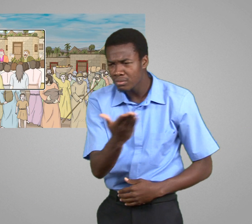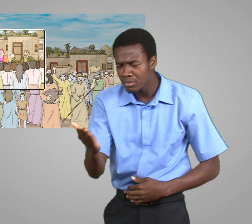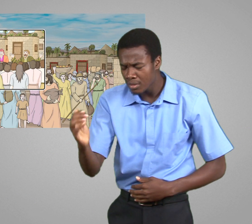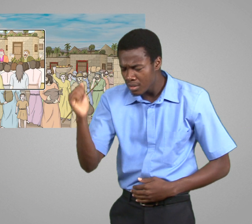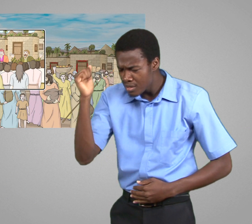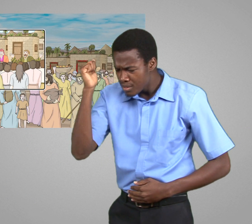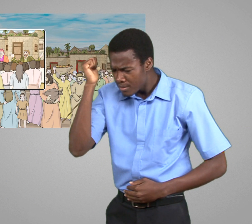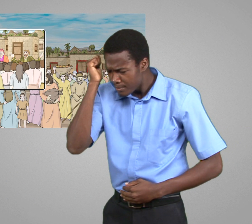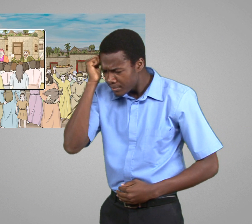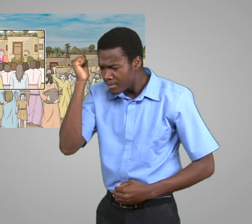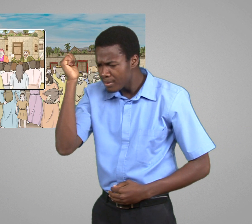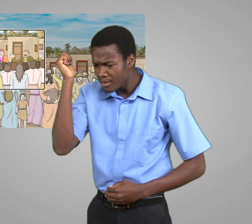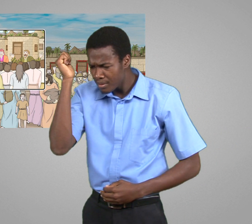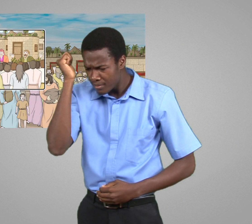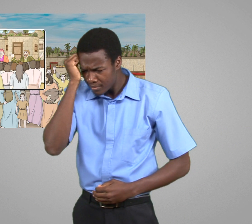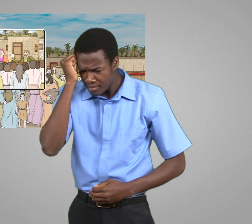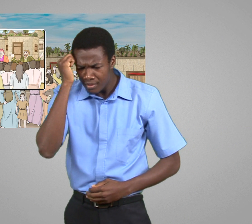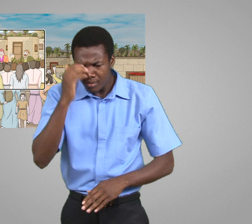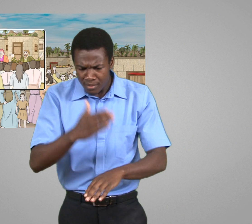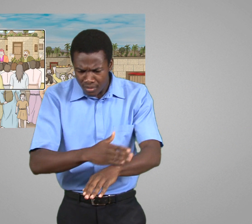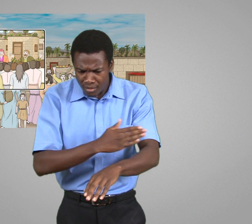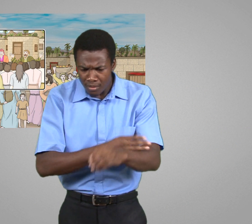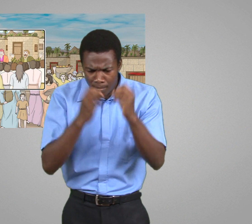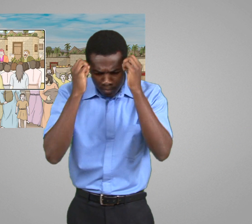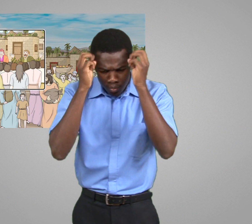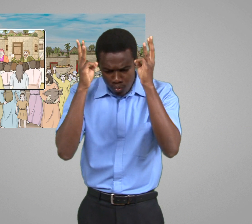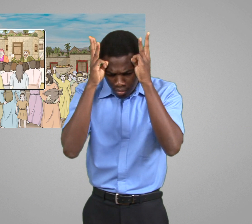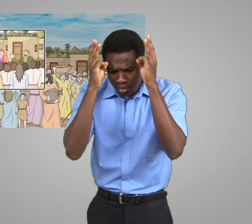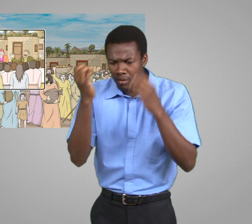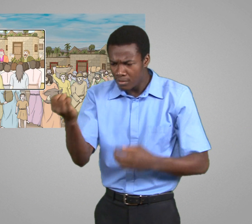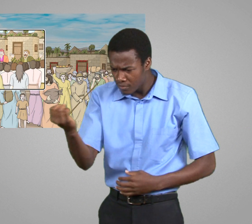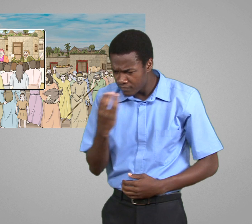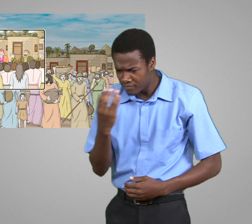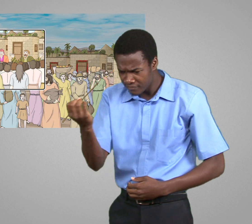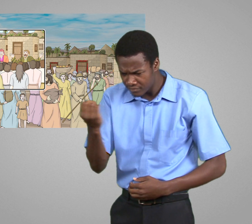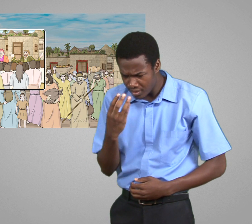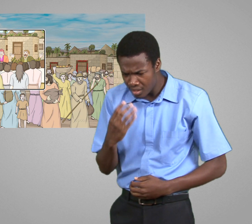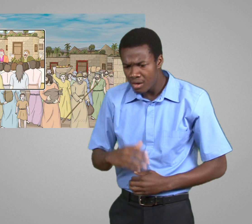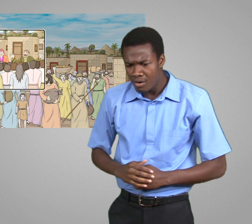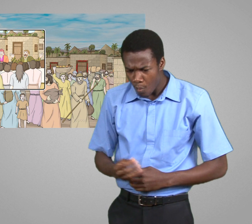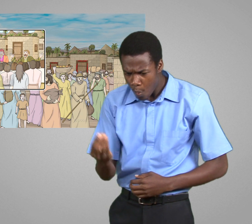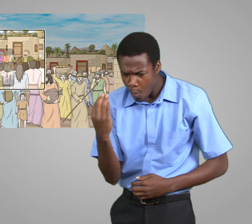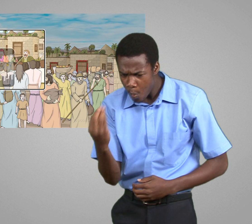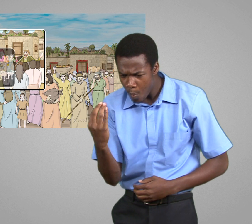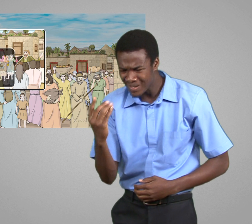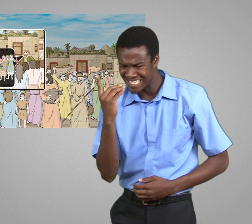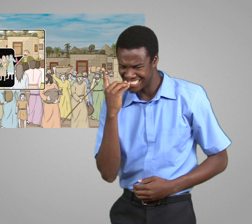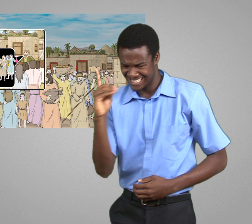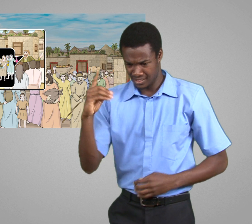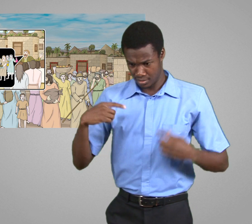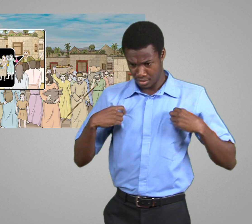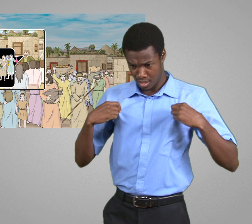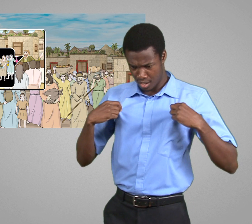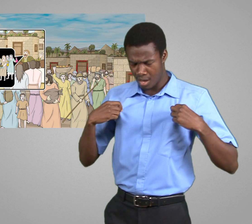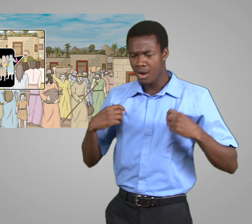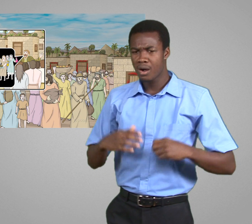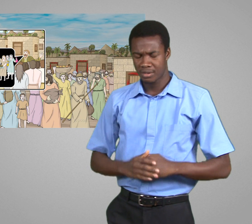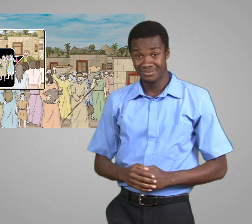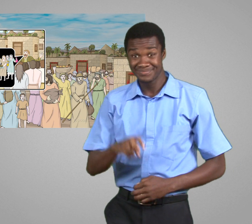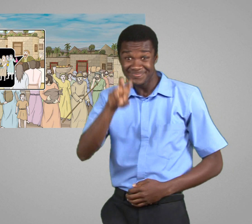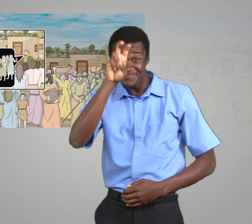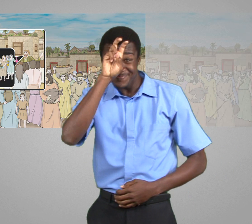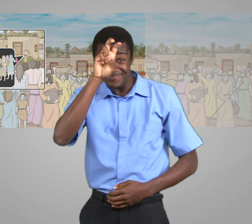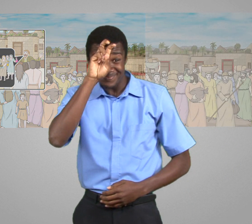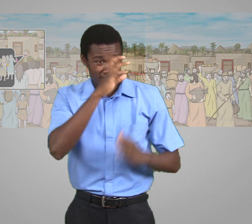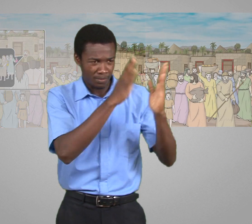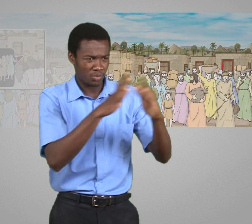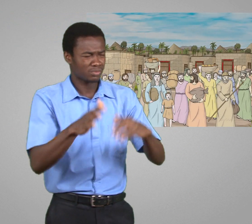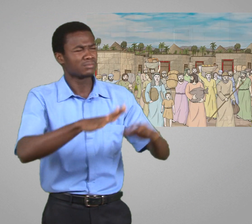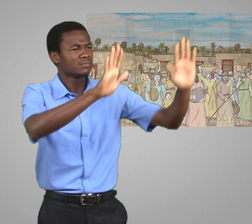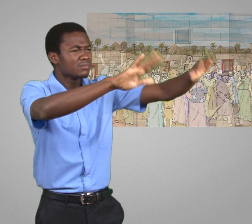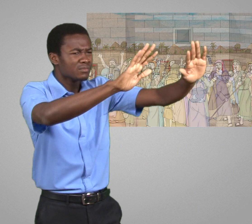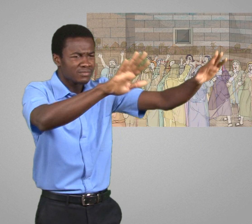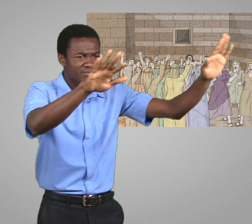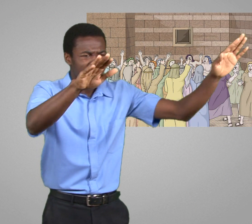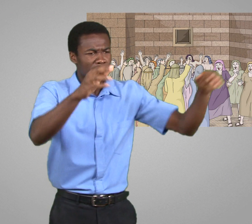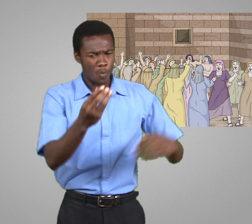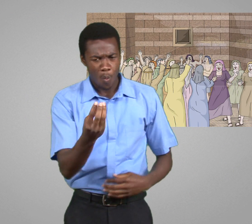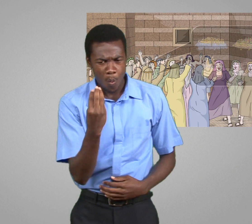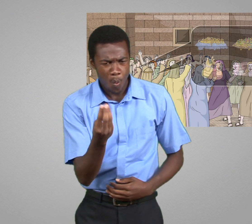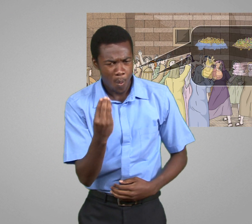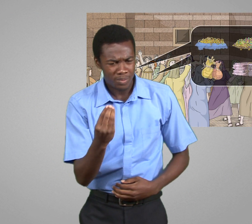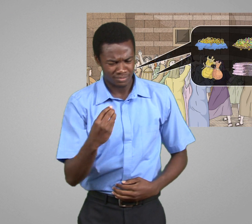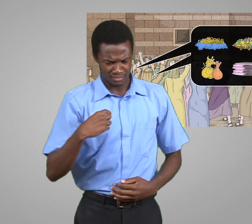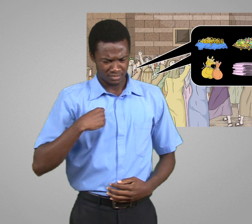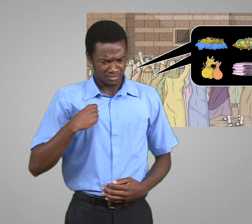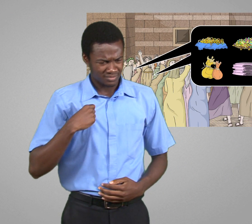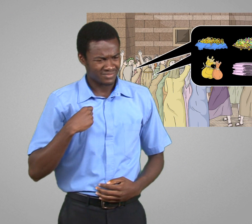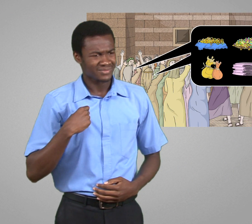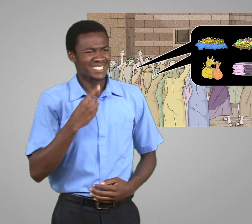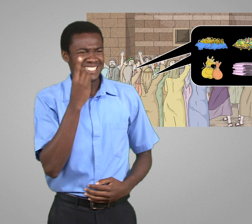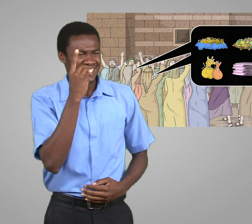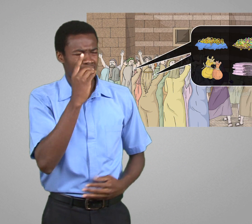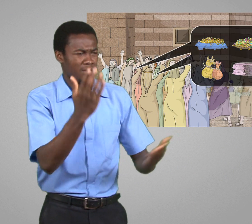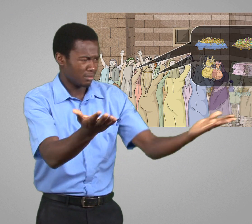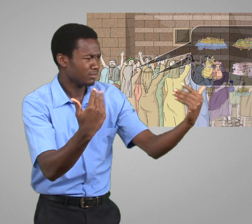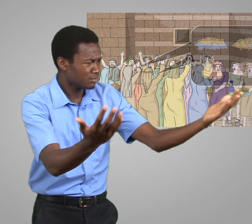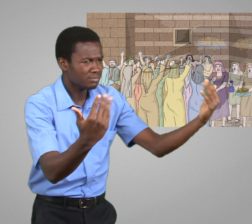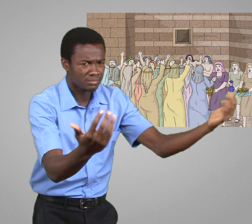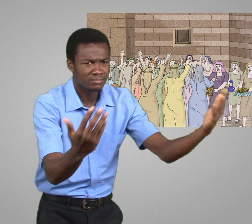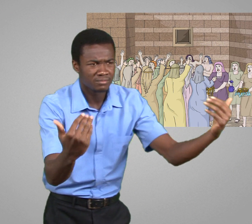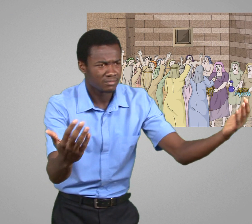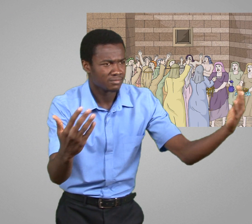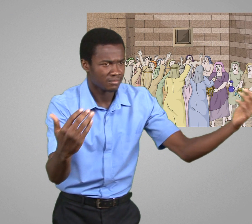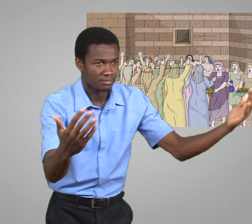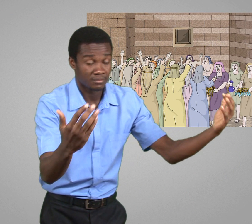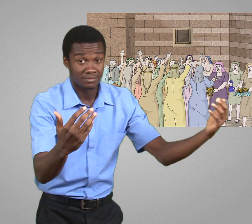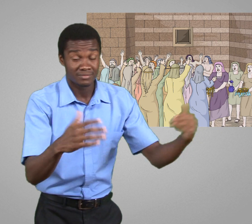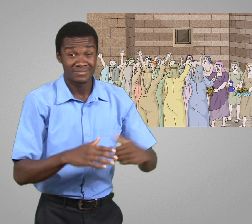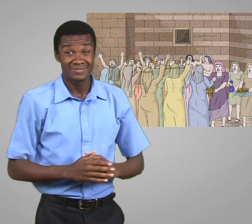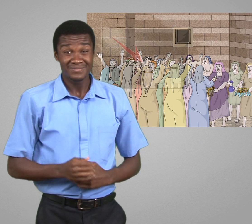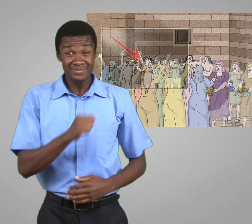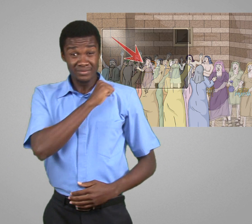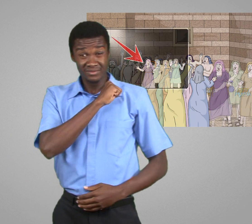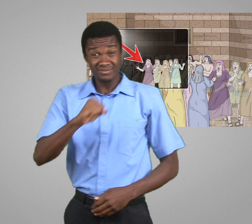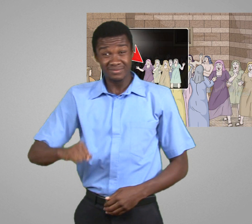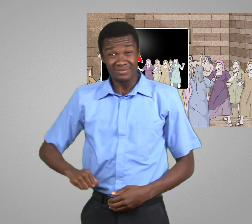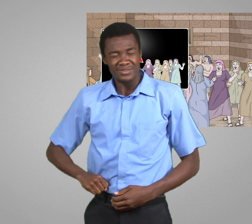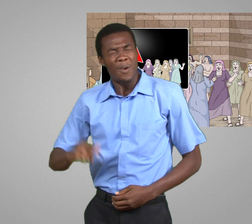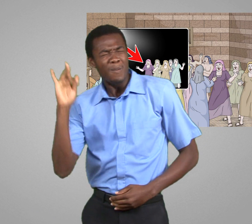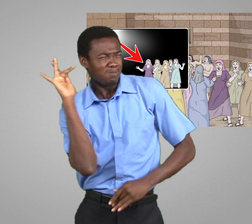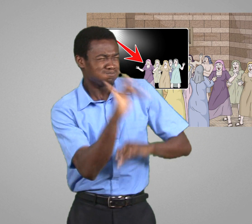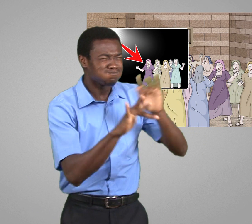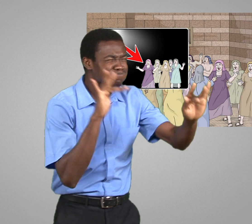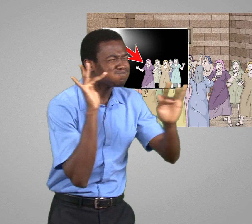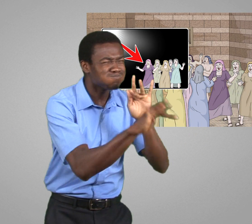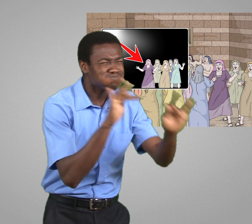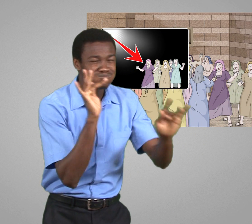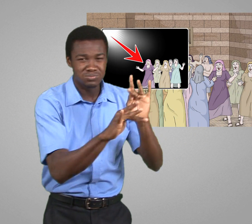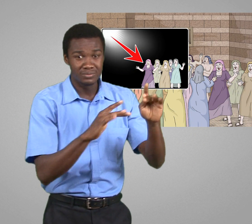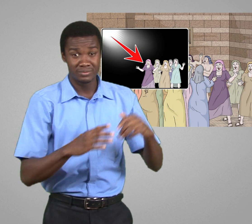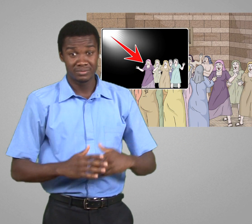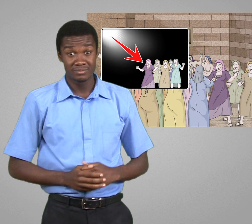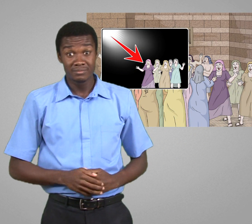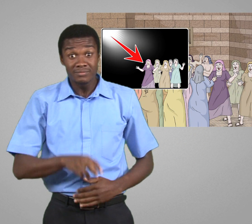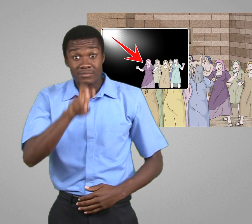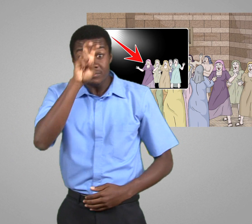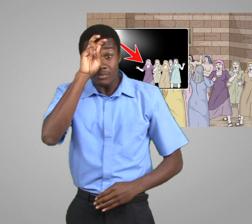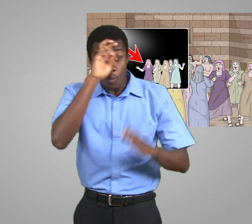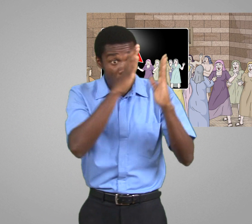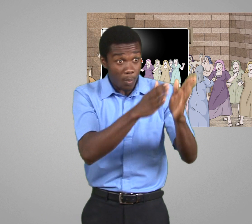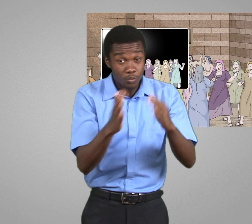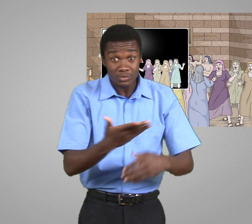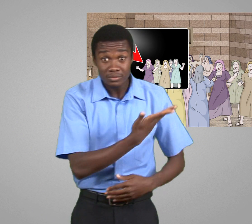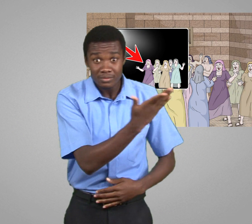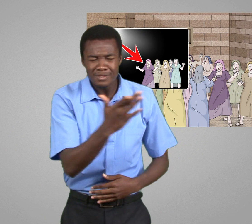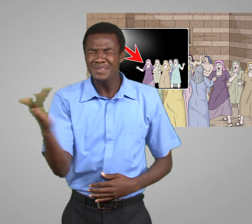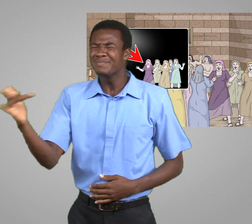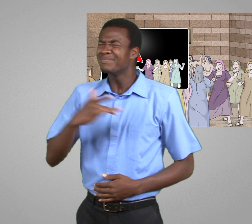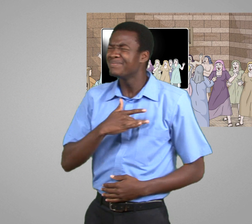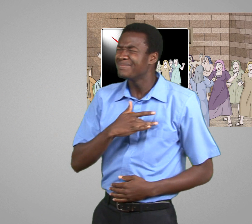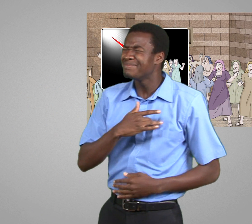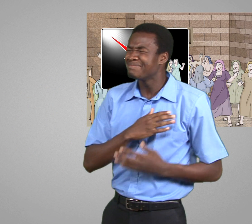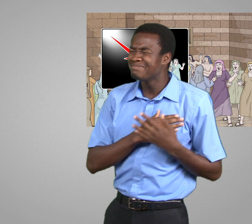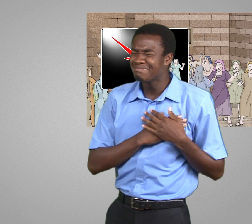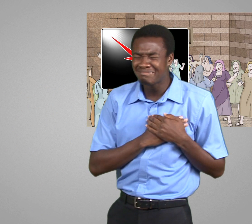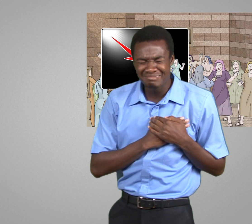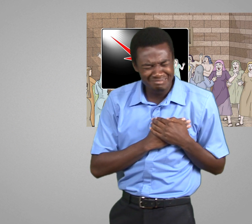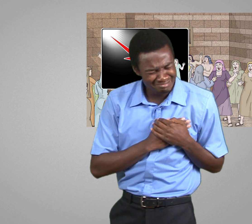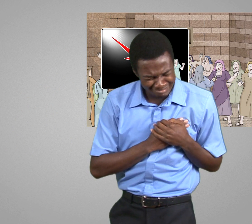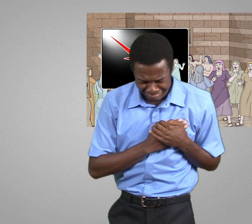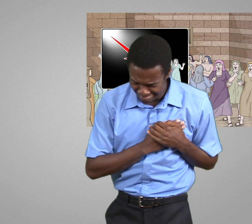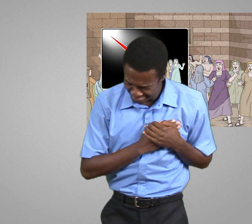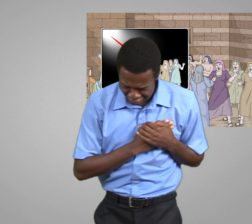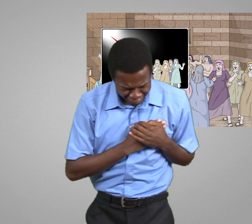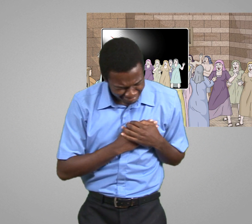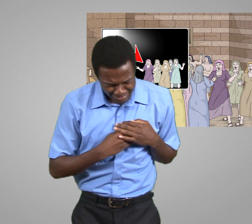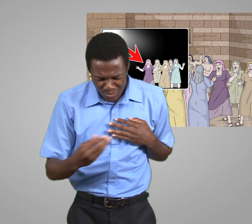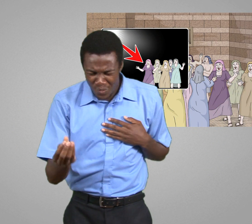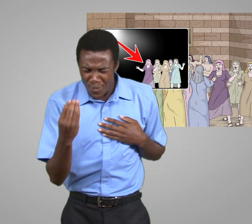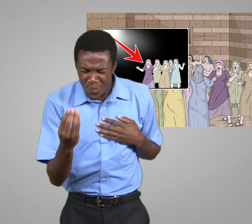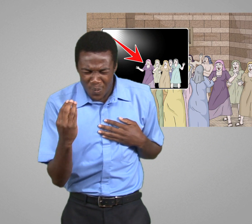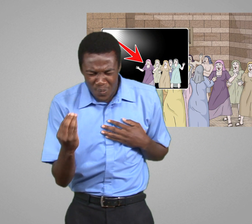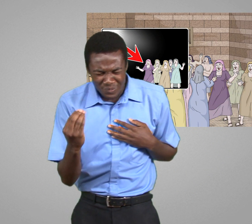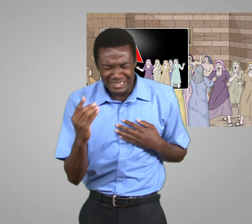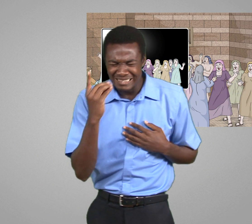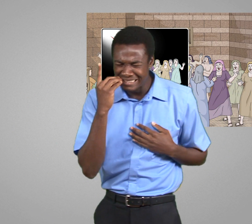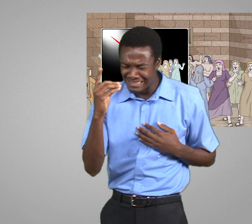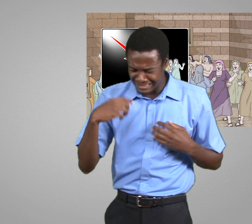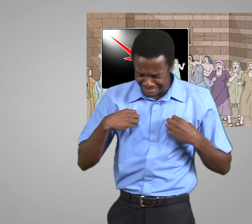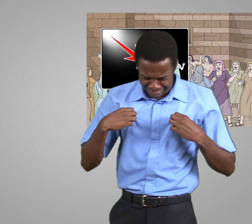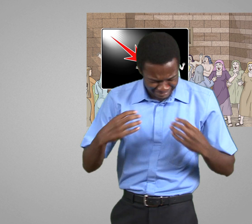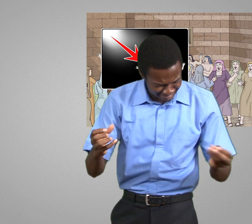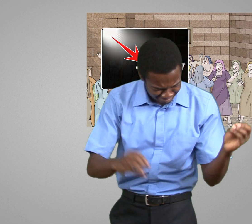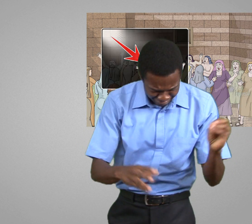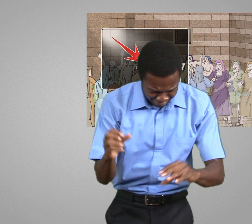Furthermore, the Israelites acted on Moses’ word and asked the Egyptians for articles of silver and gold, and for clothing.